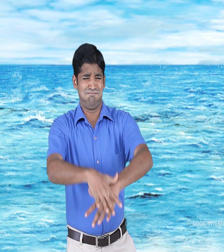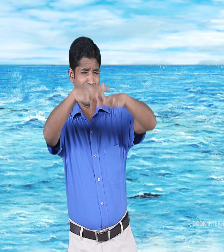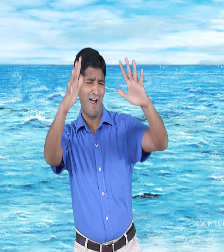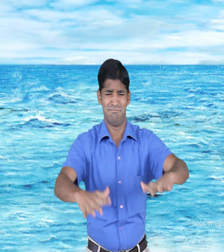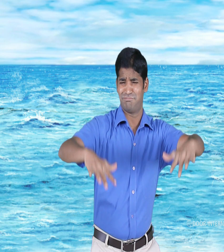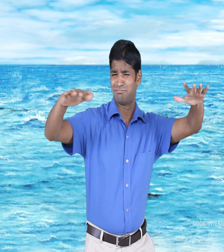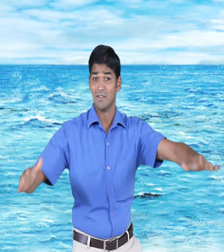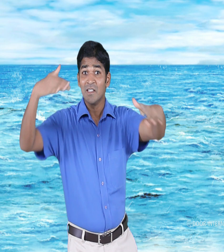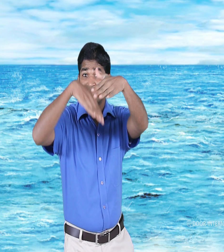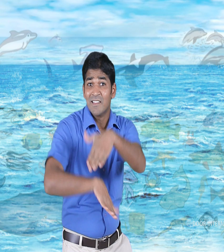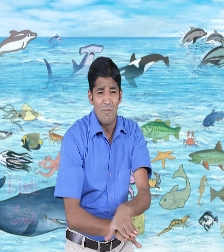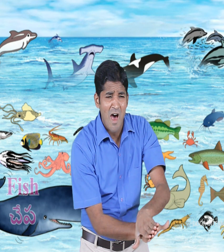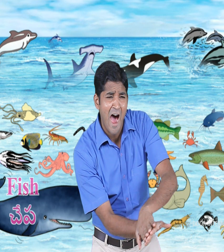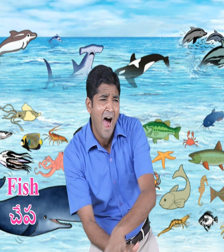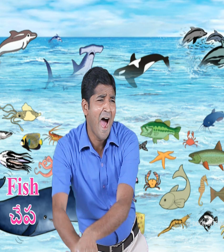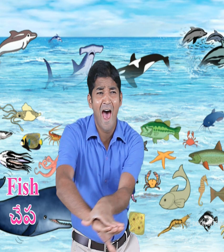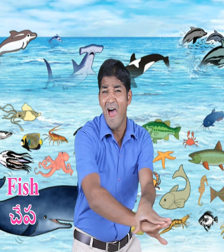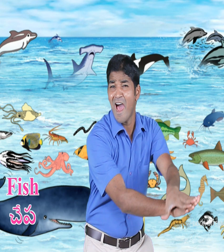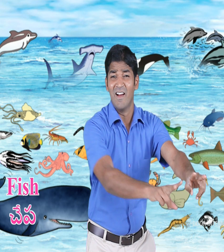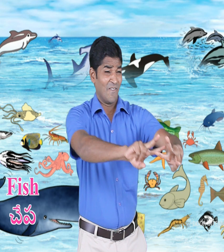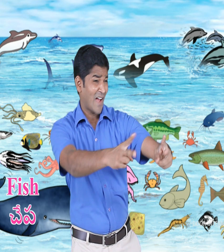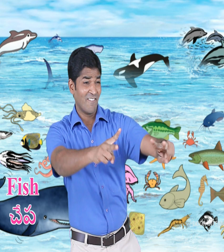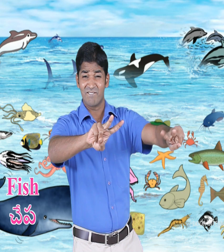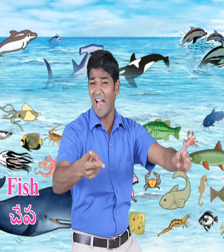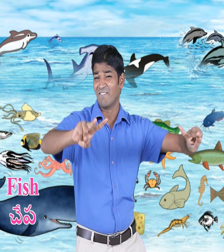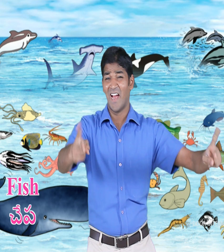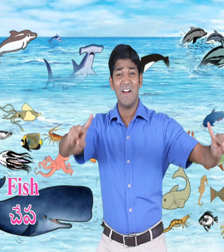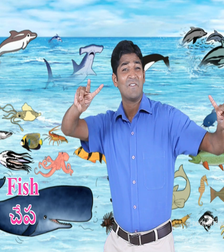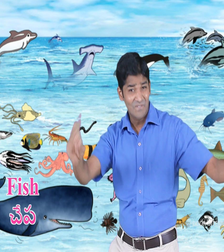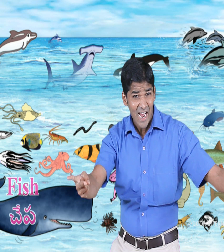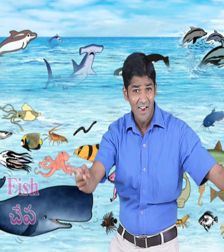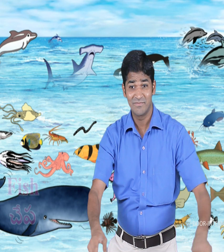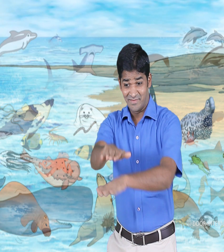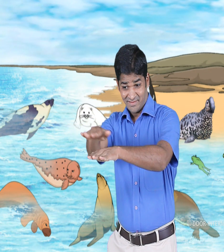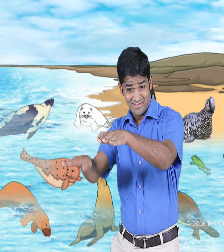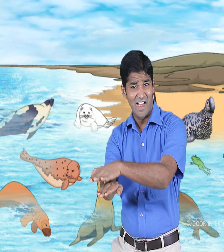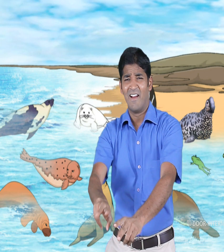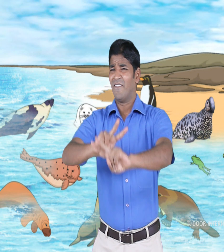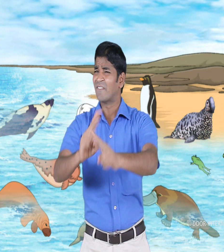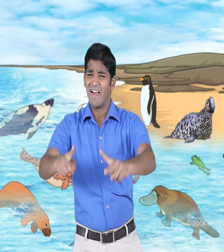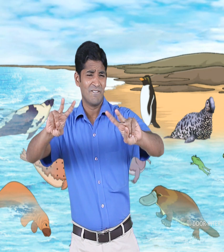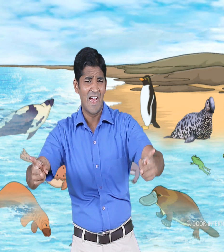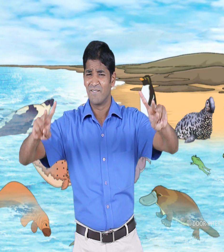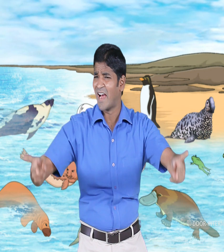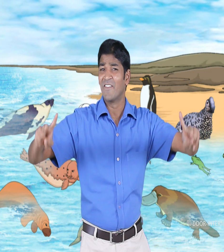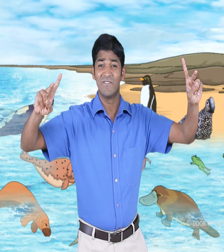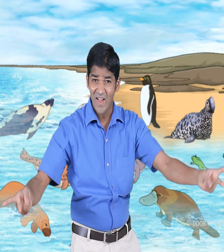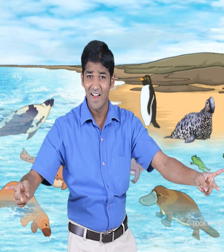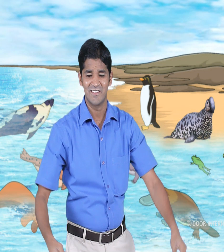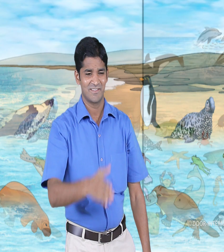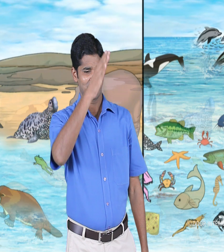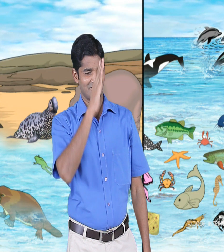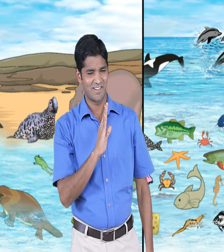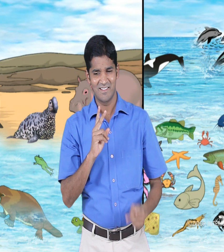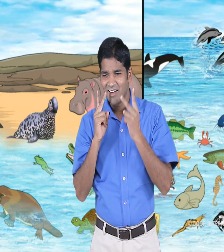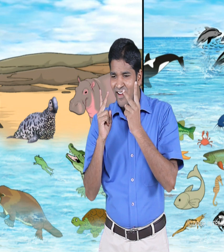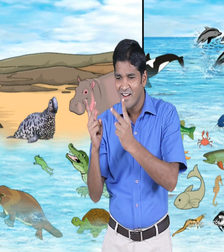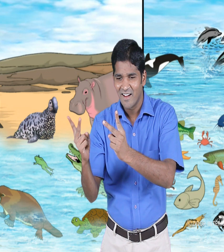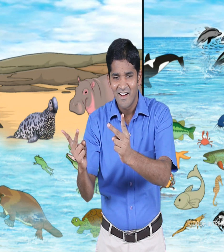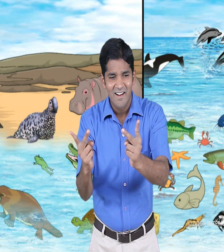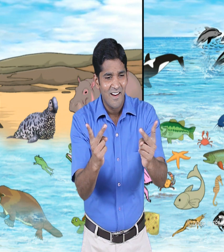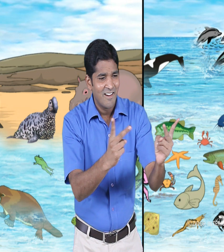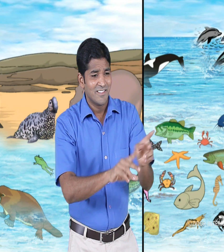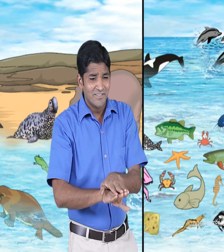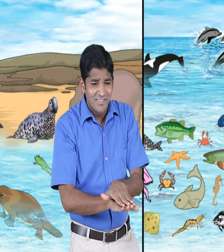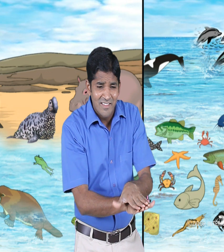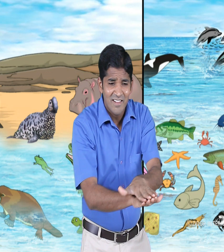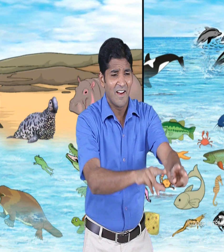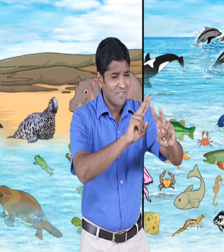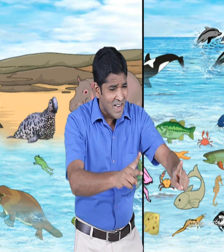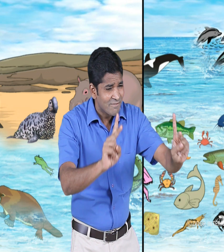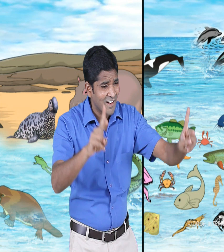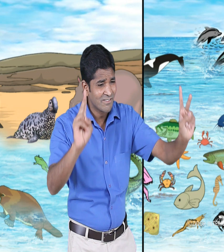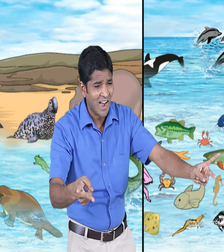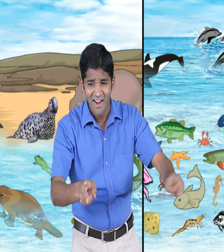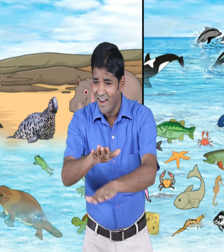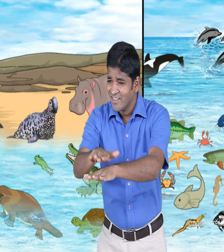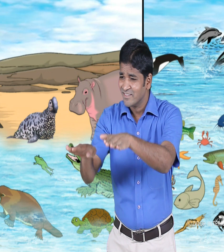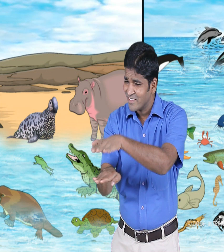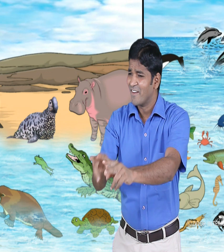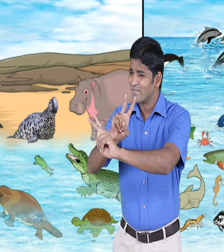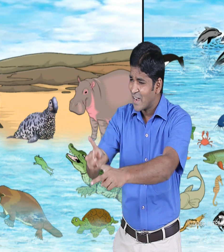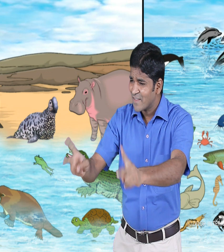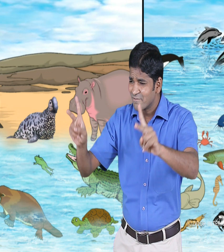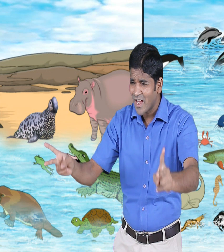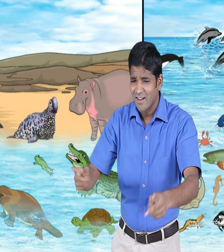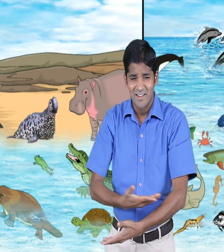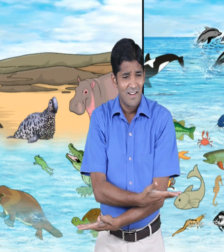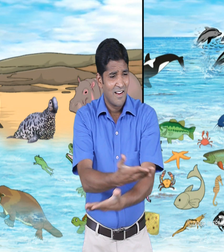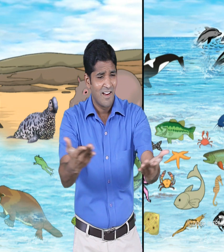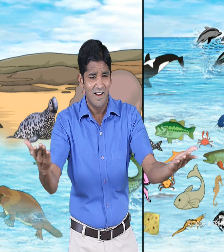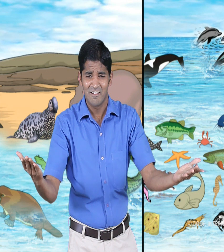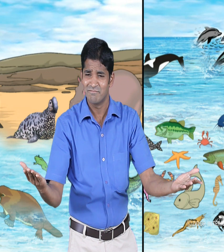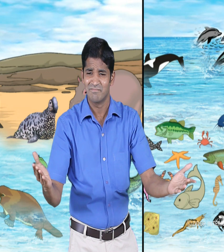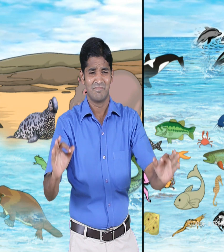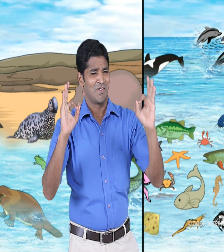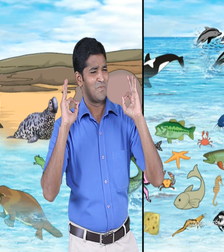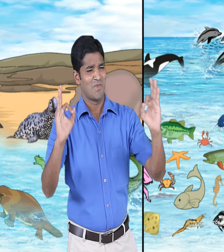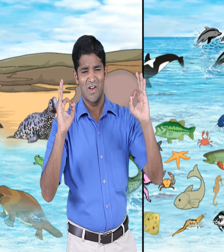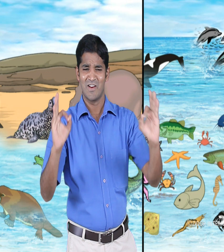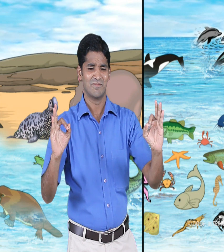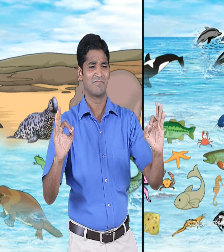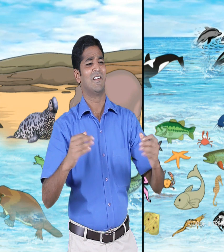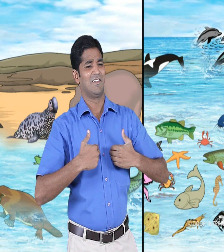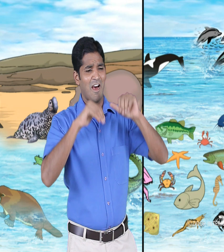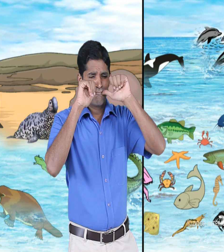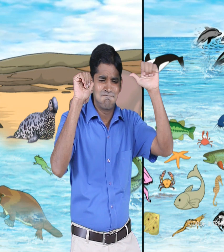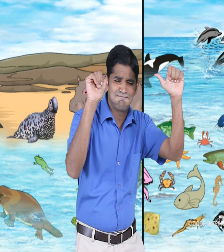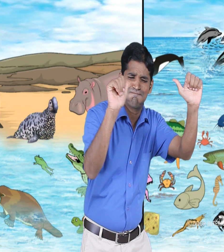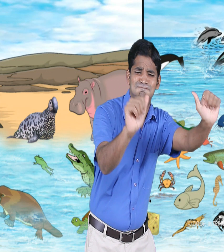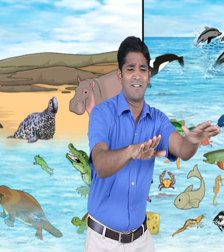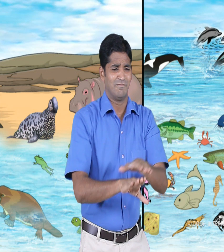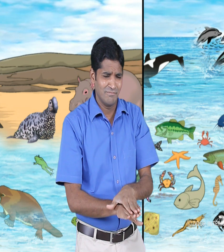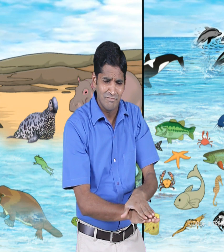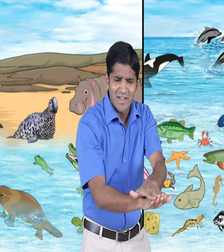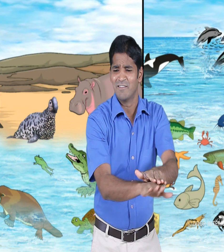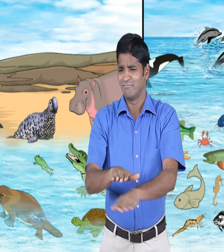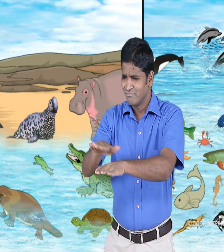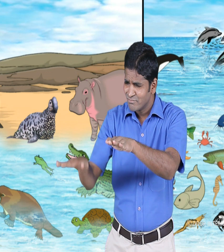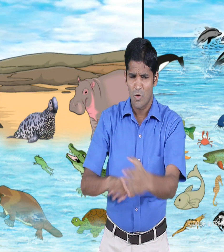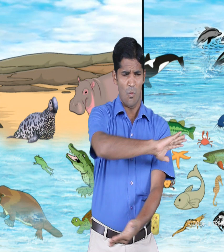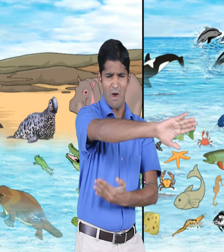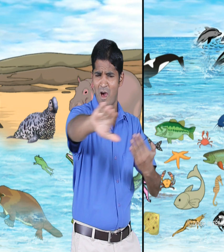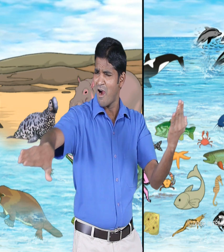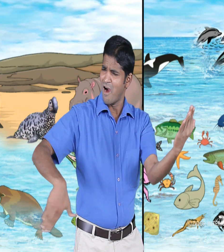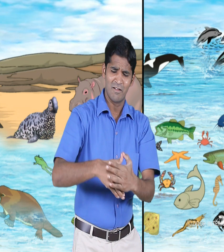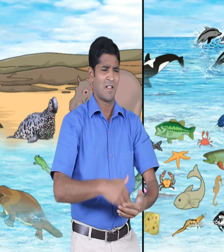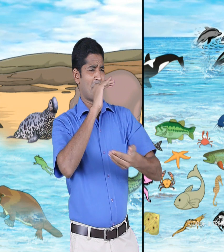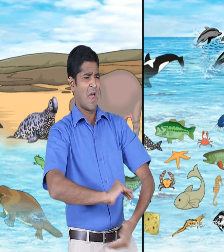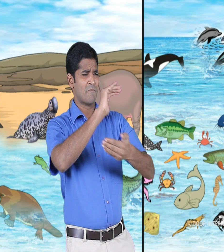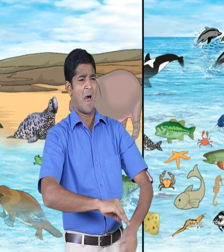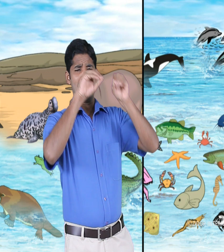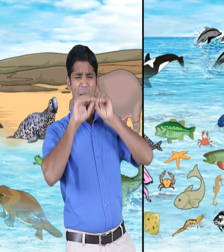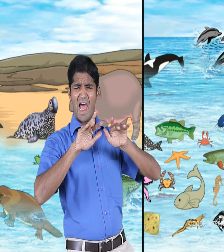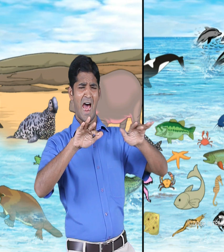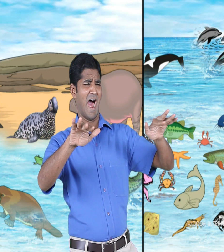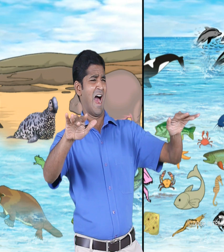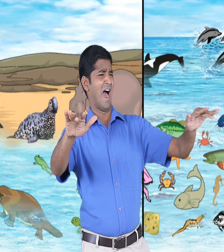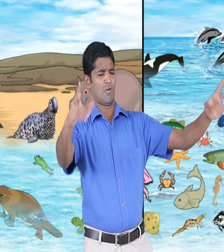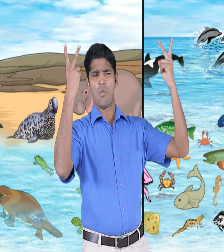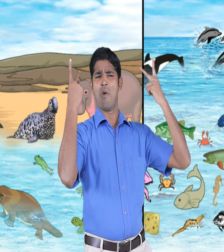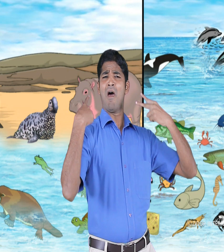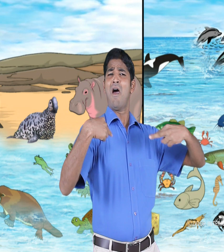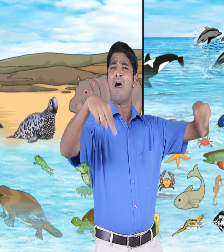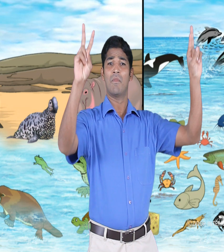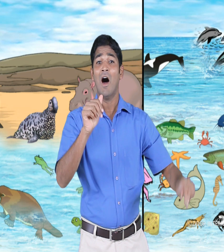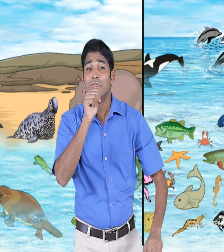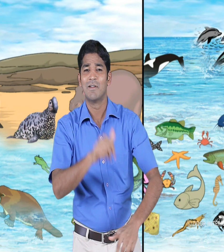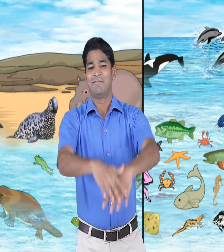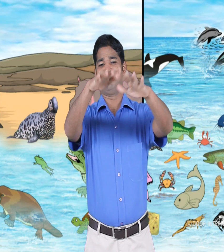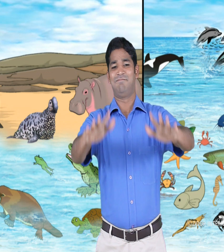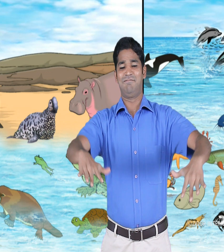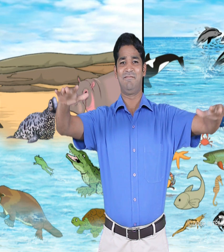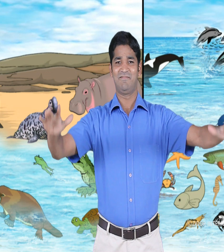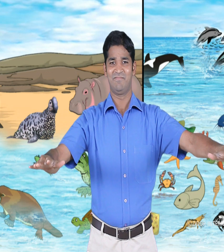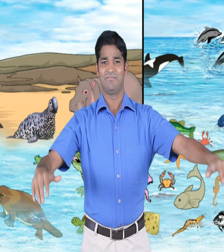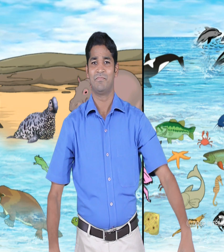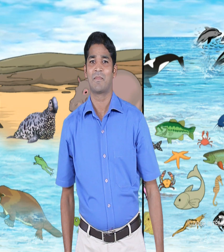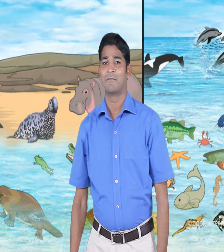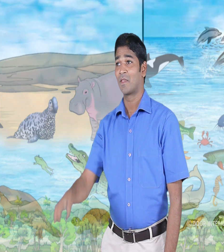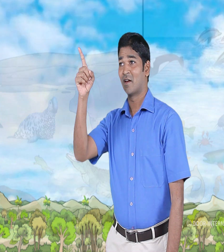So God created the great sea creatures and every living thing that moves, with which the waters teemed according to their kinds, and every bird of flight after its kind.